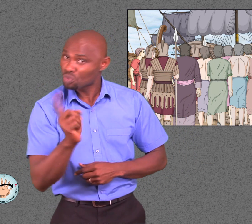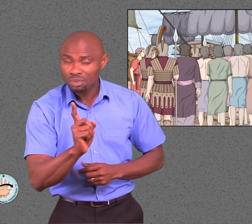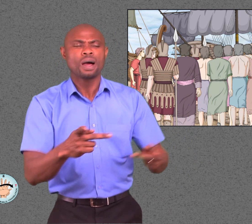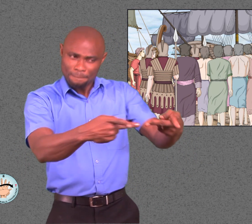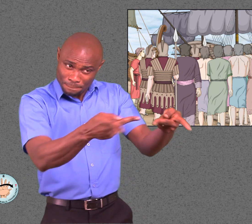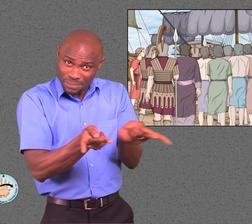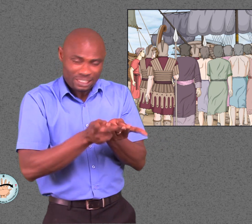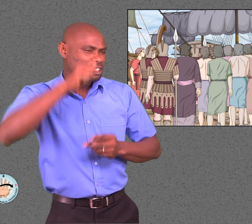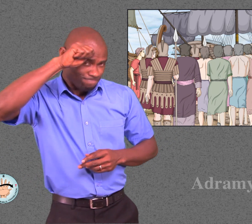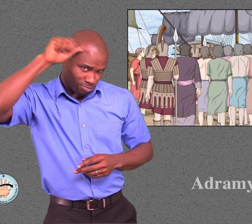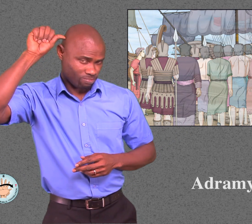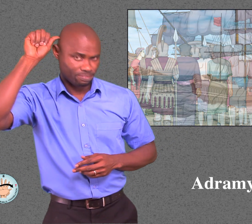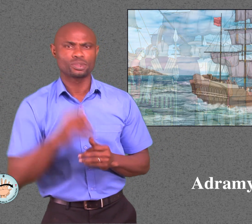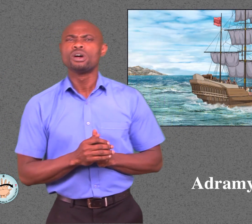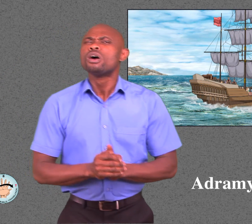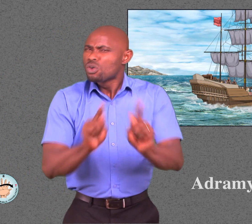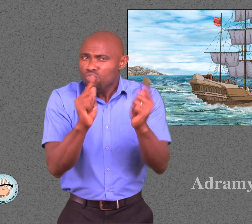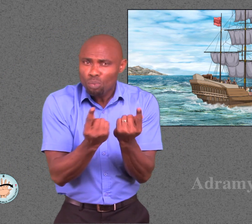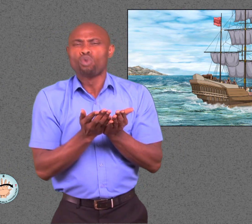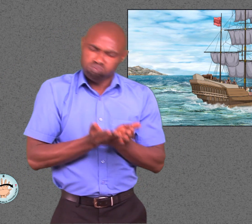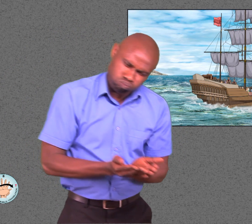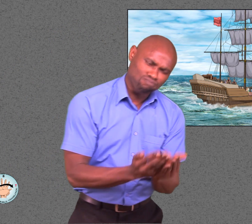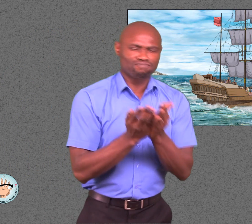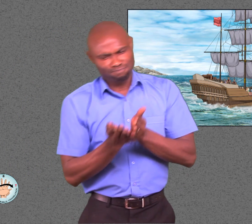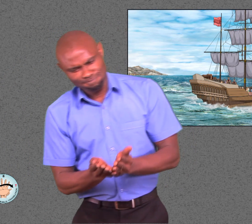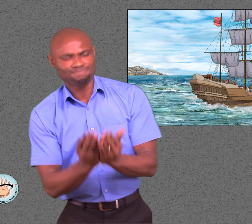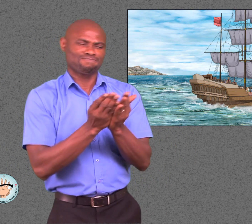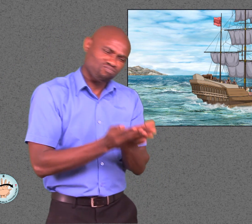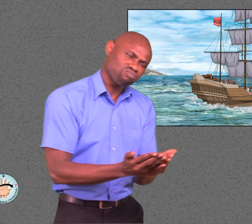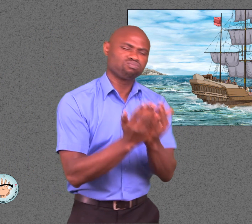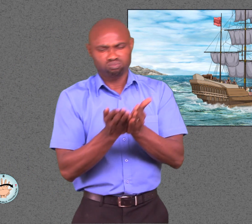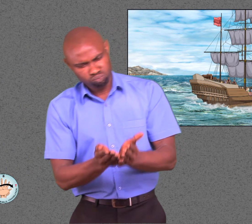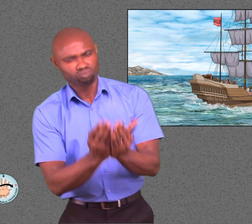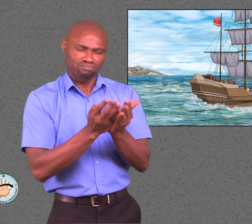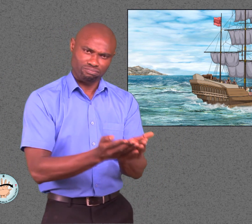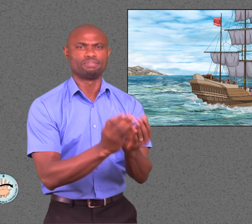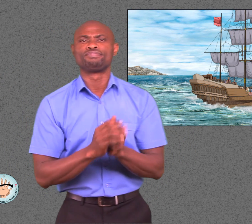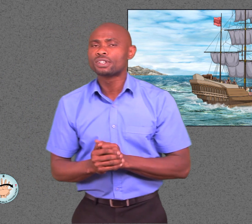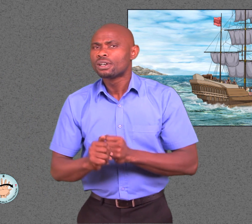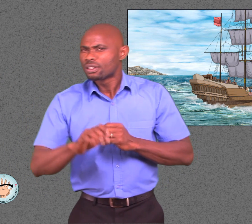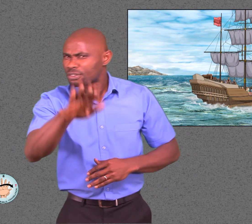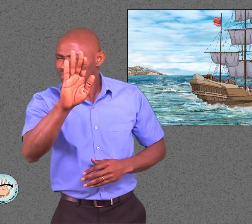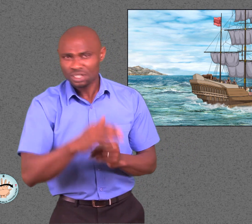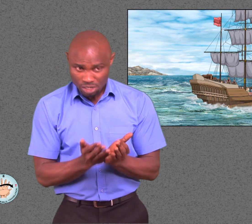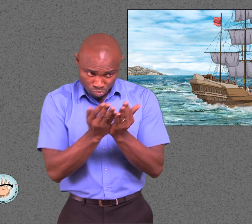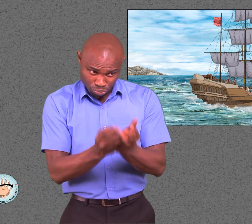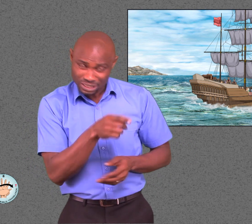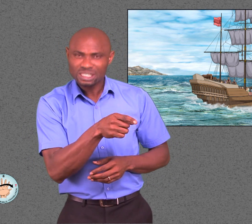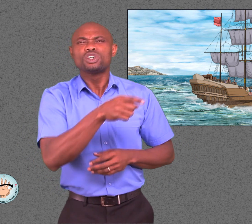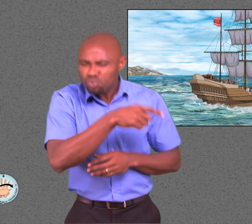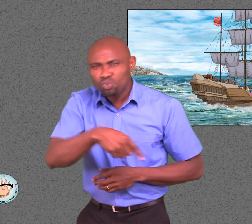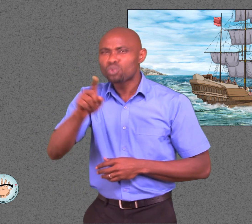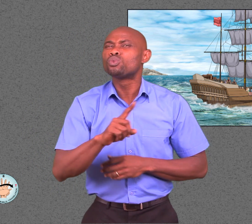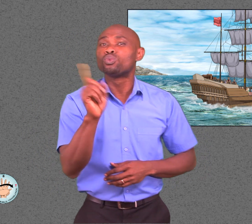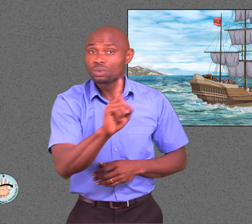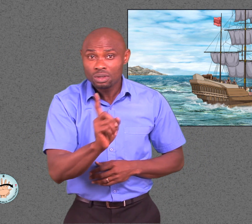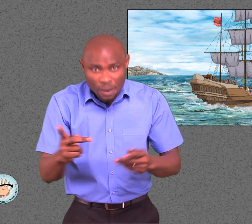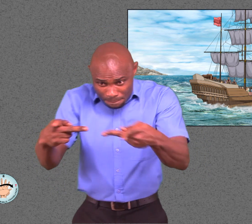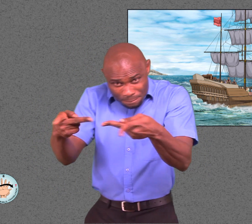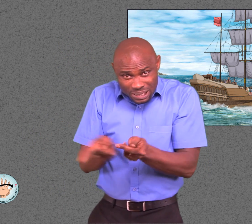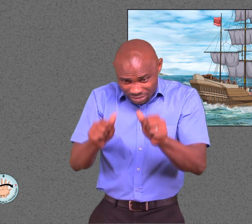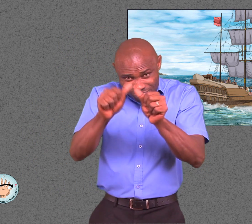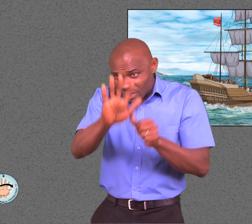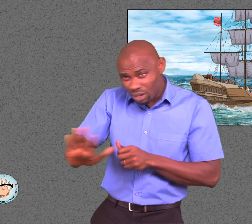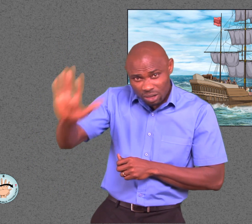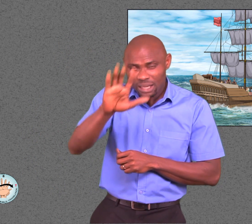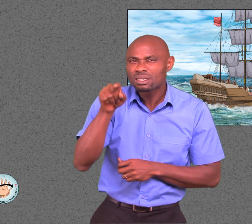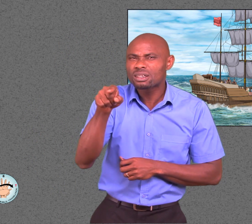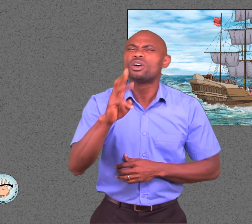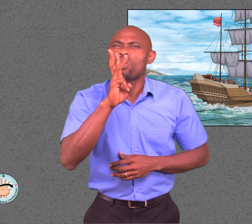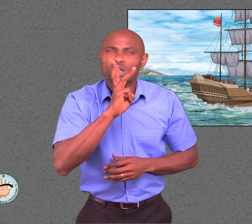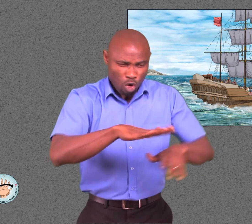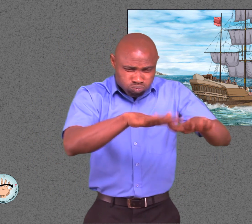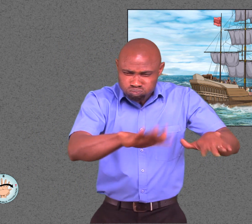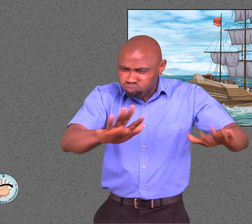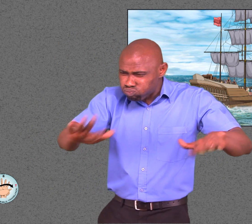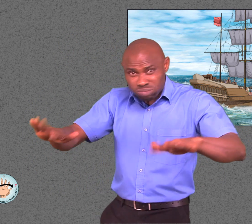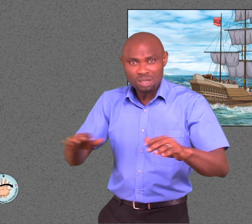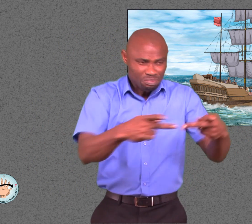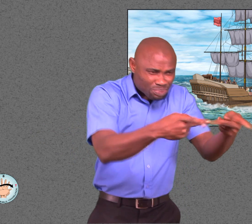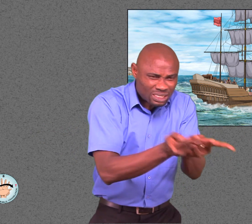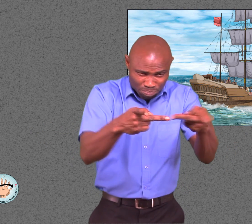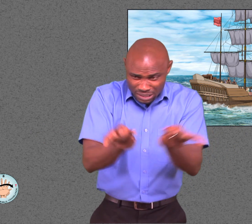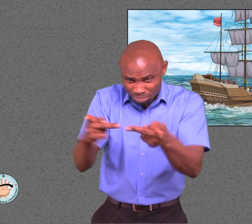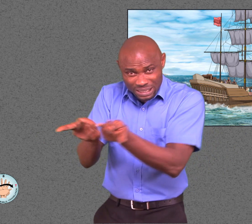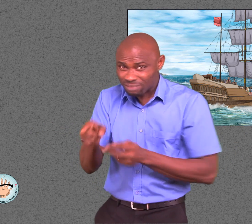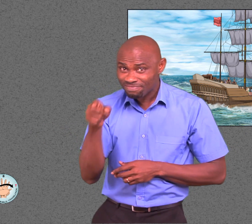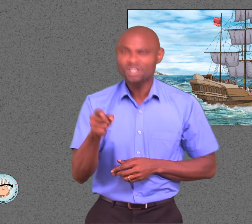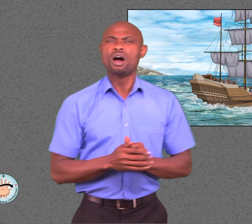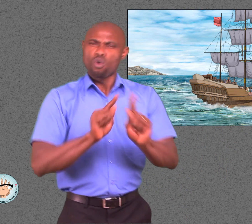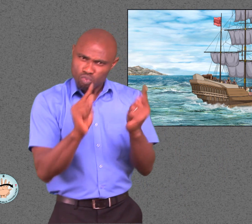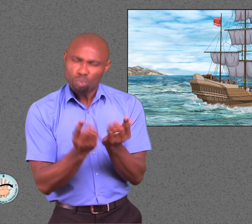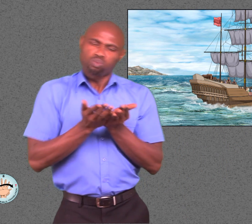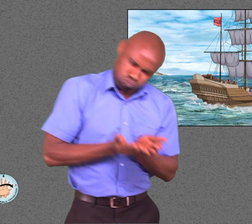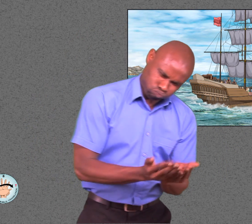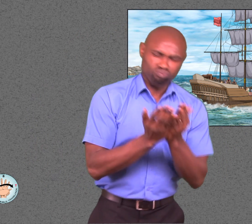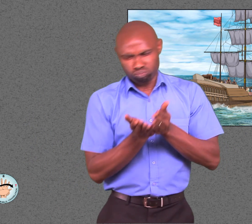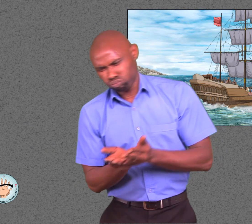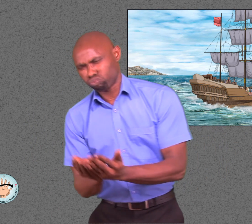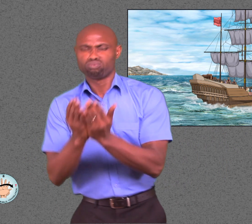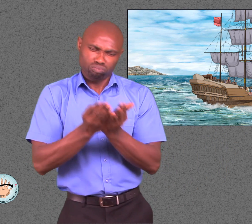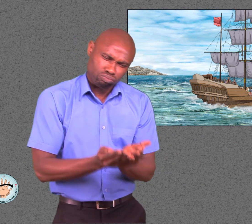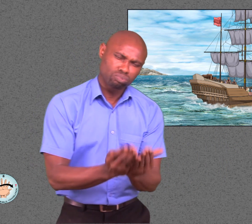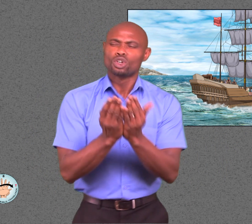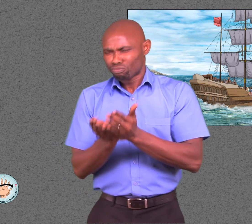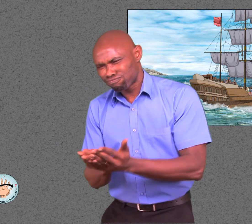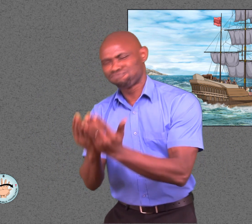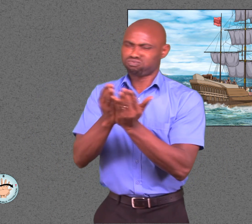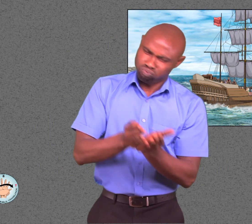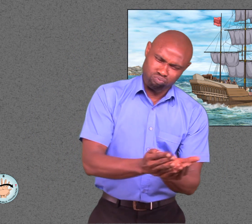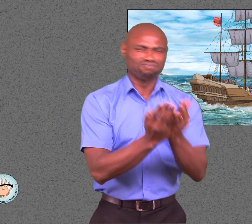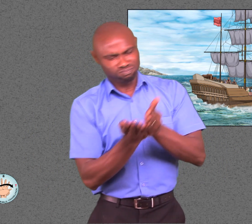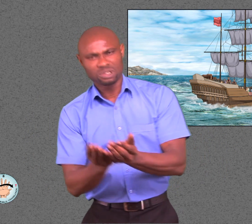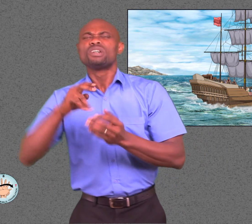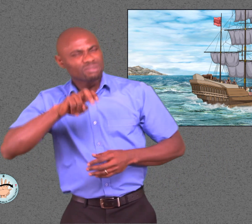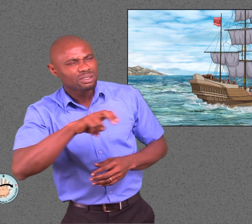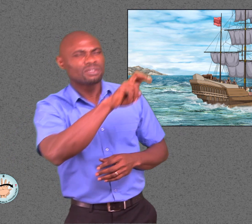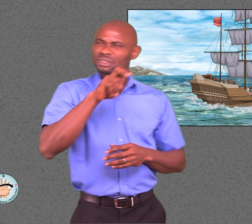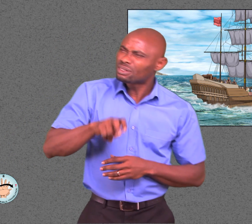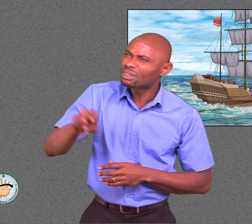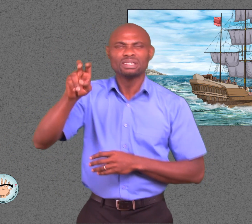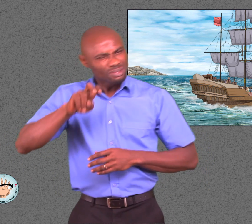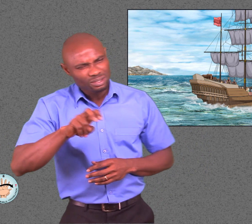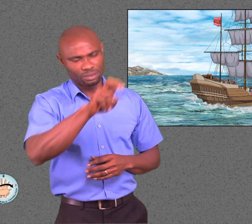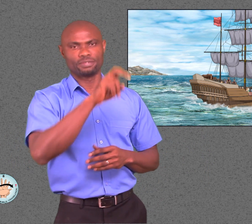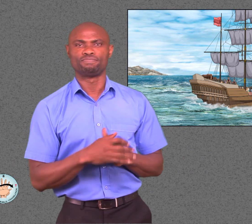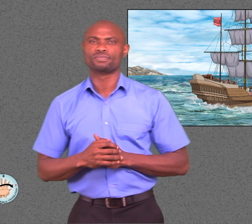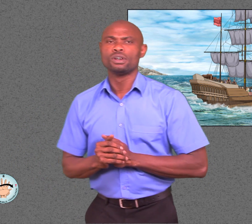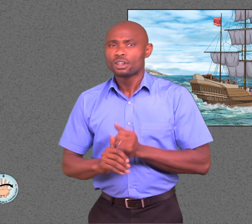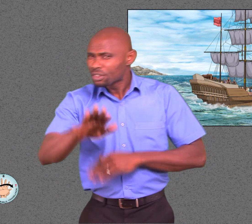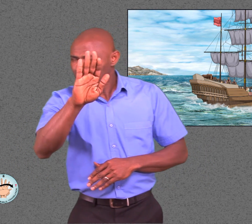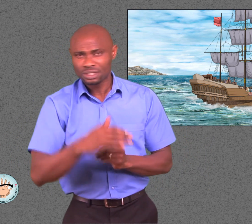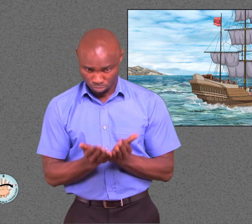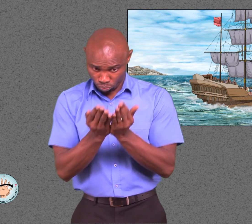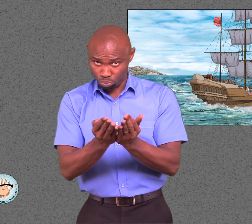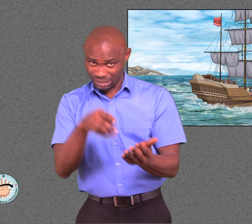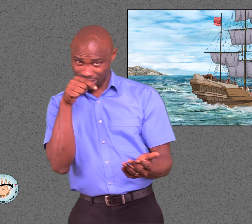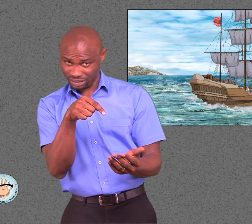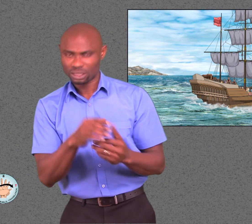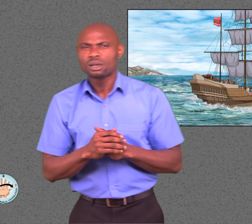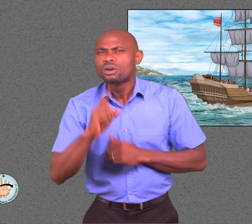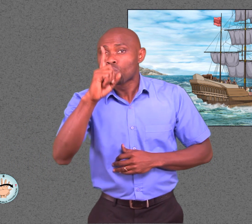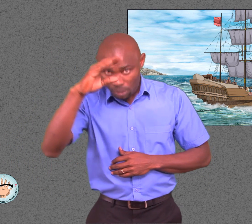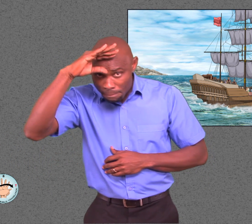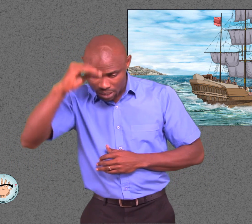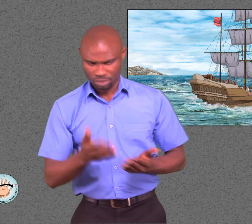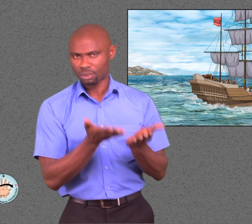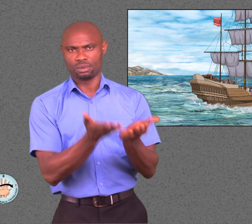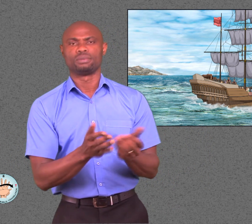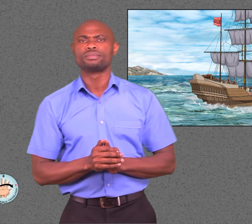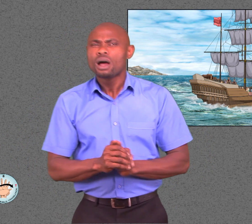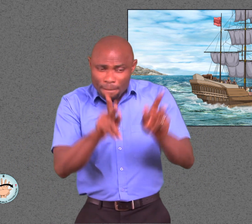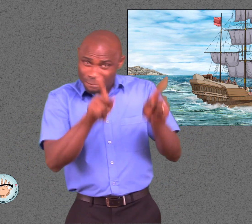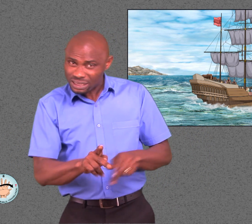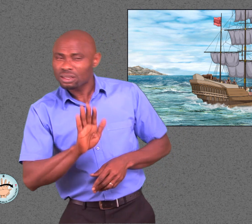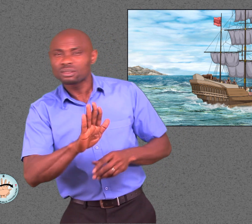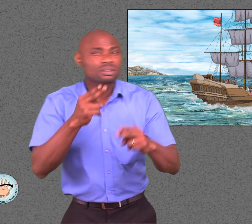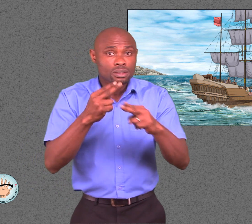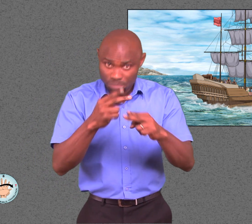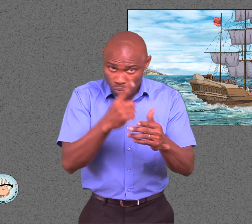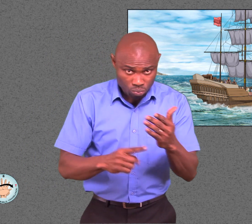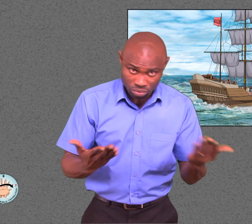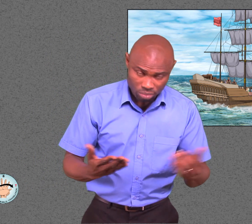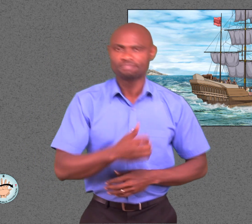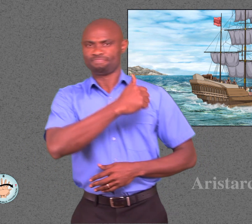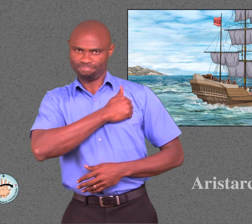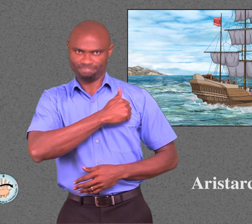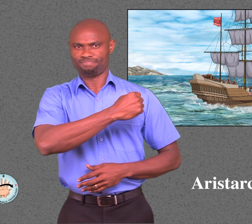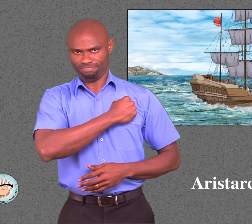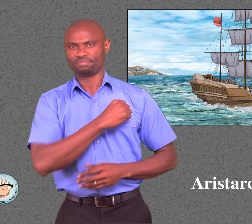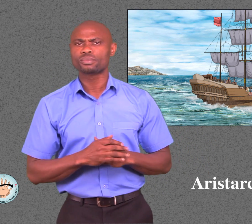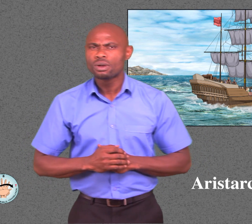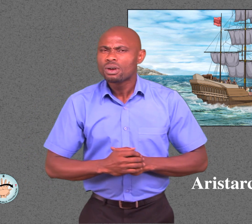We boarded an Adramyttian ship about to sail for ports along the coast of Asia, and we put out to sea.